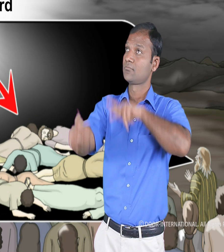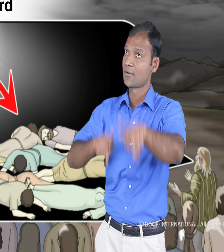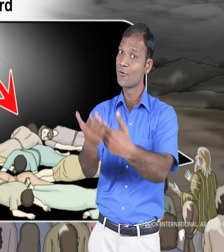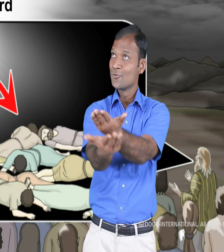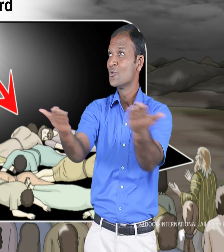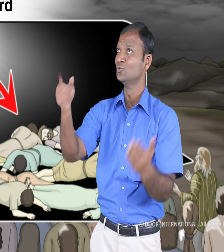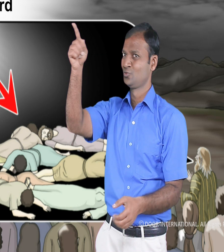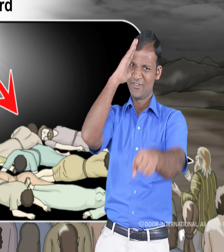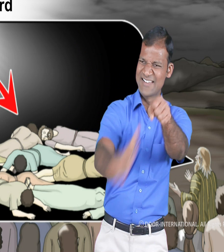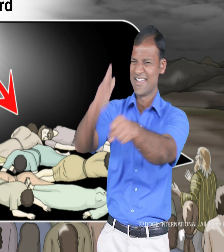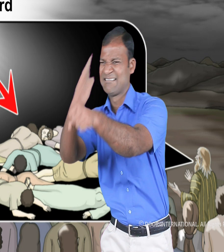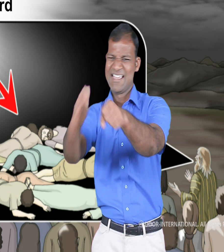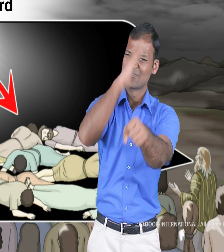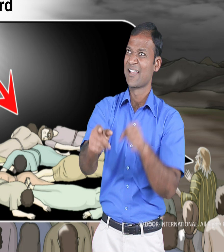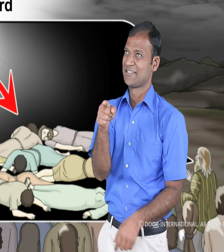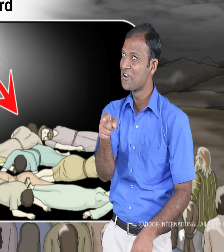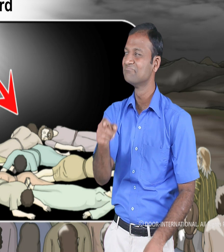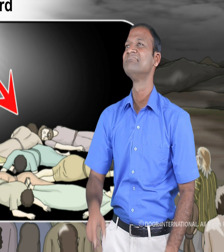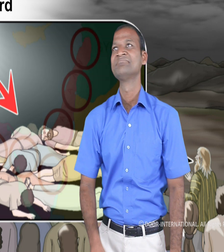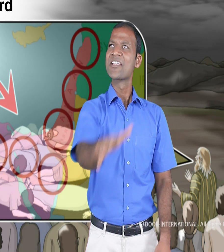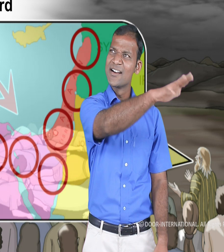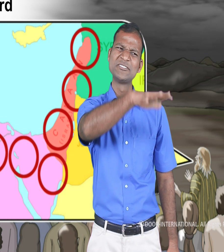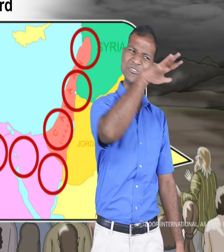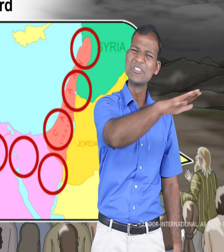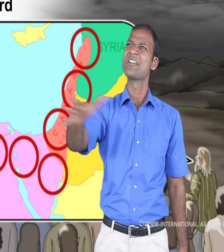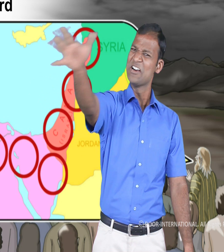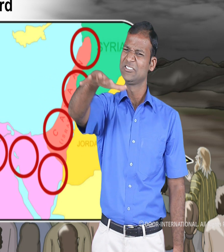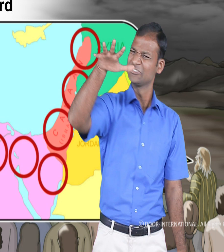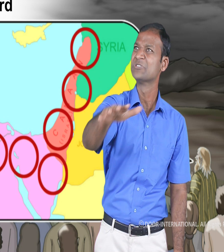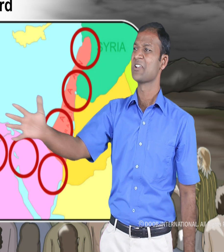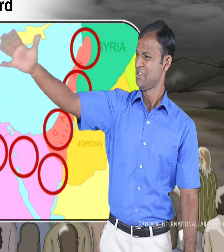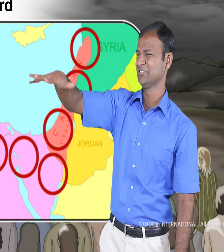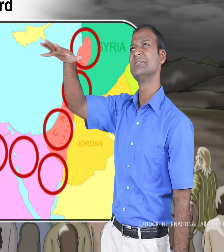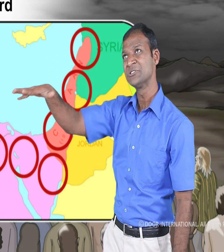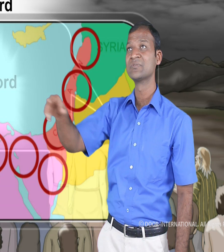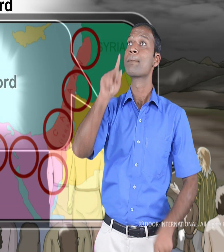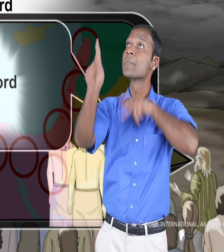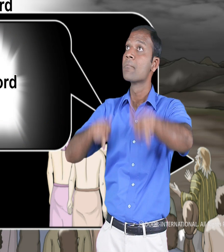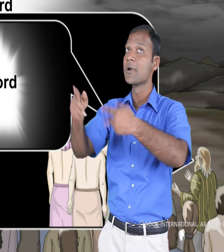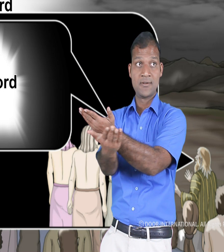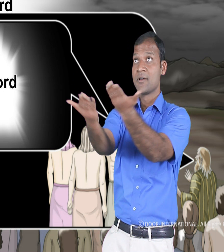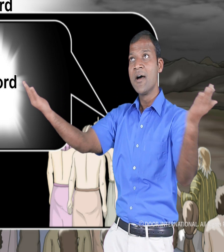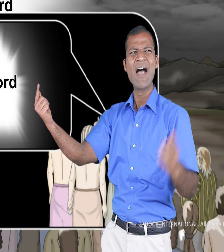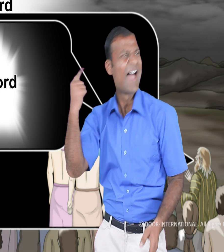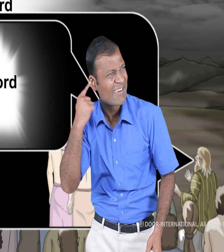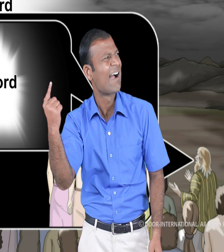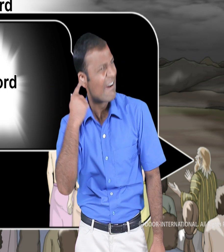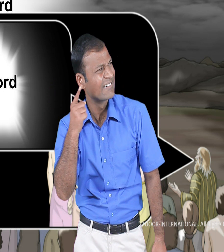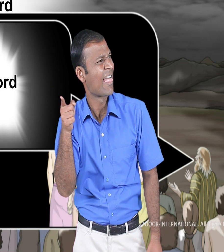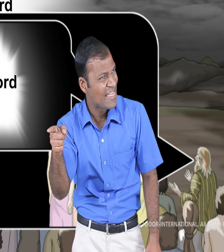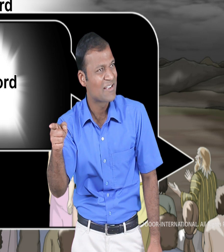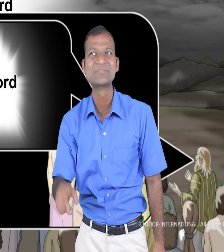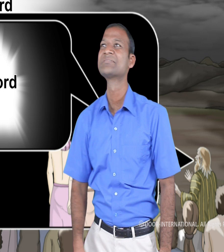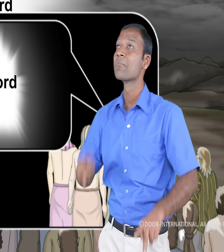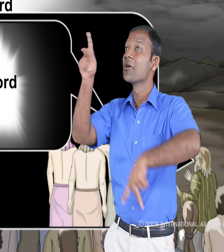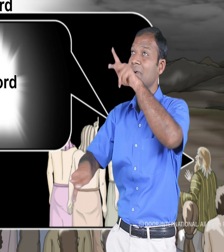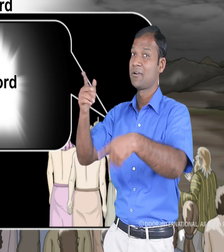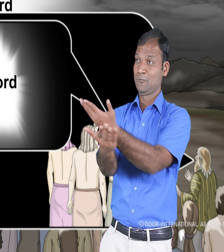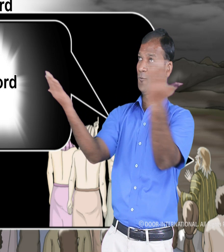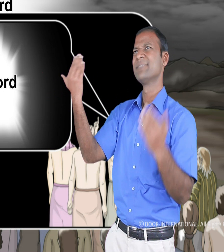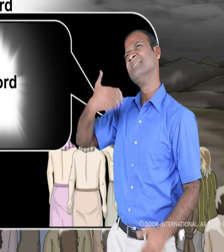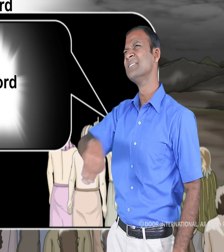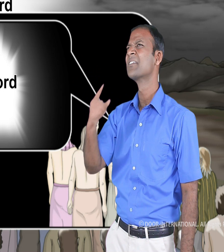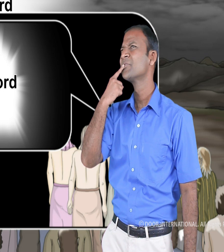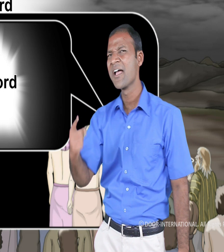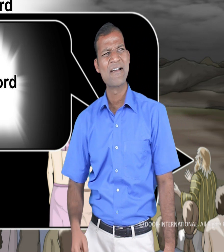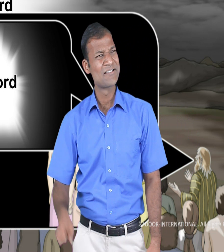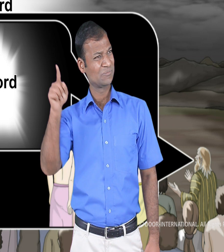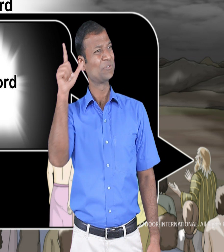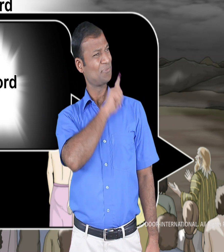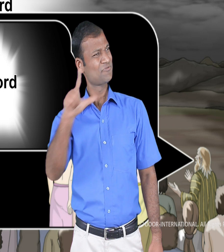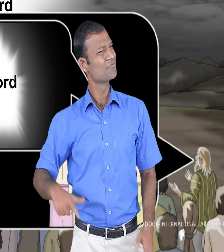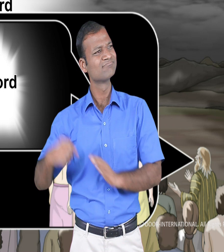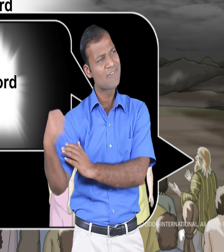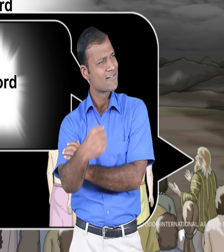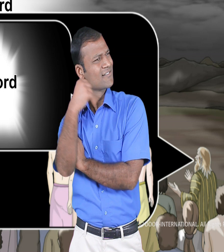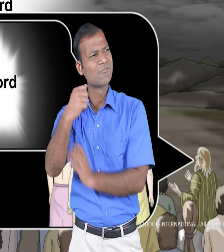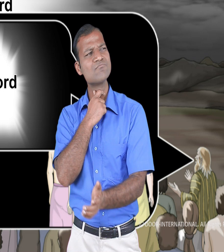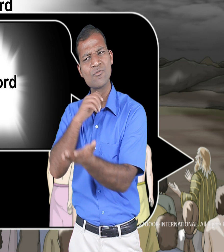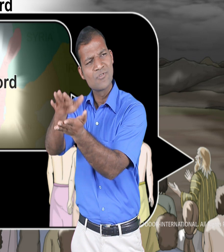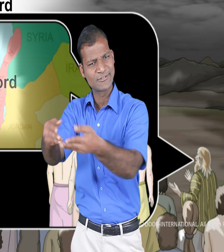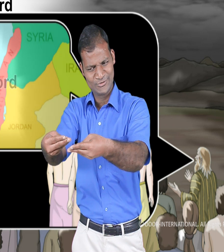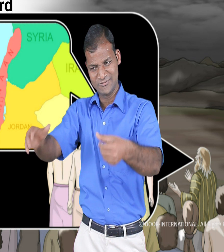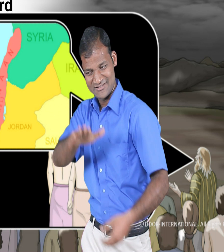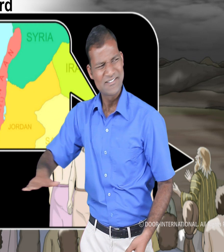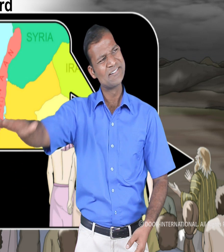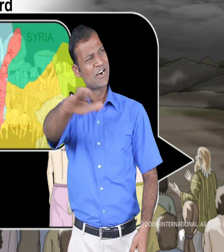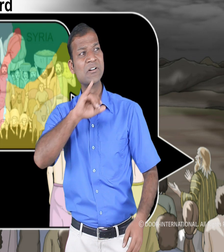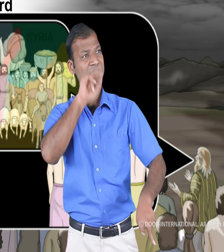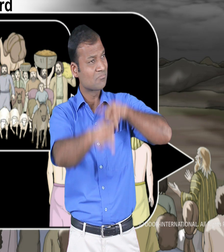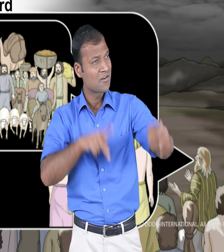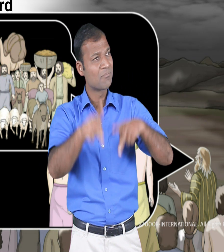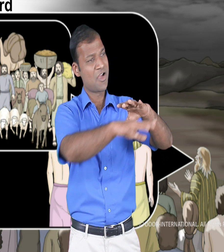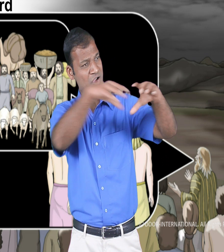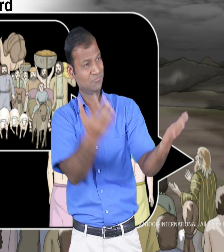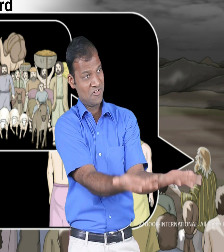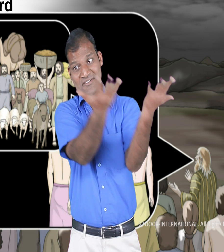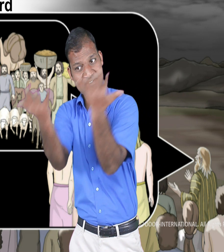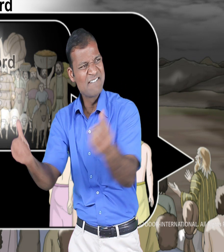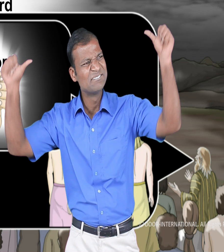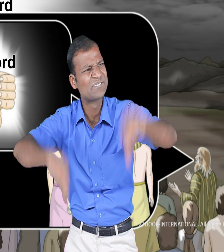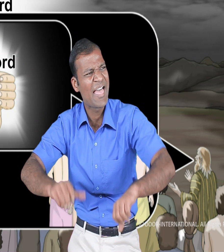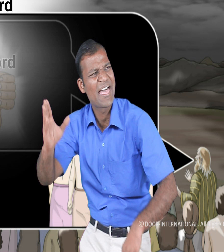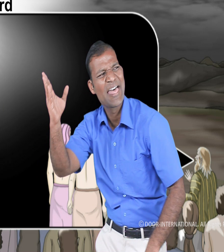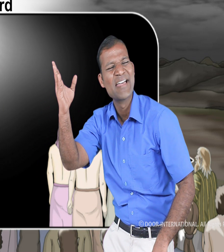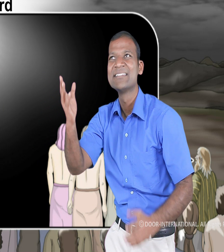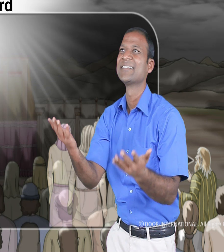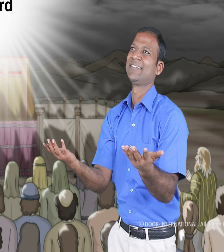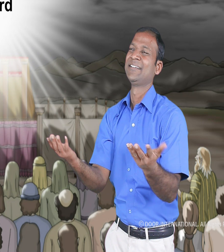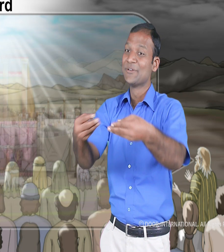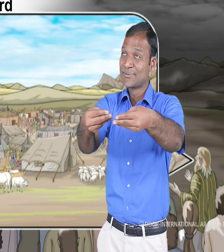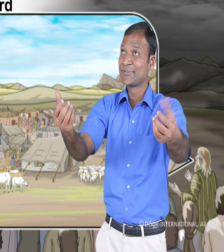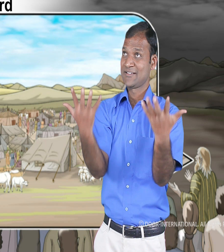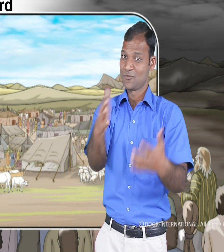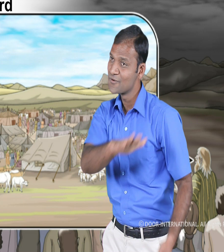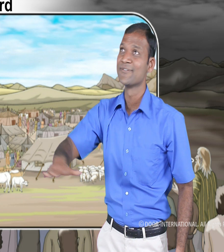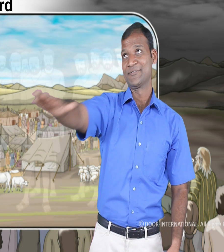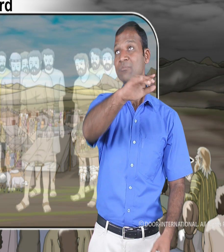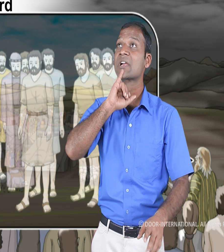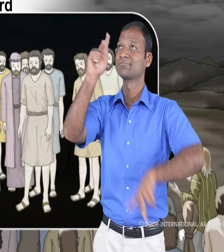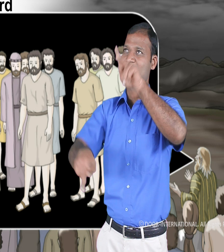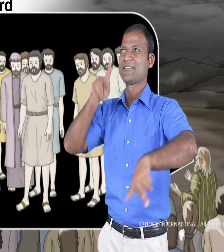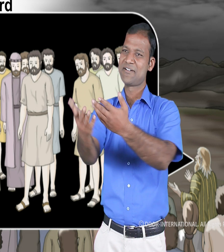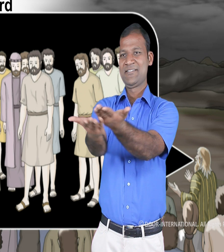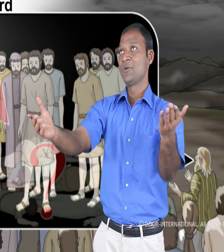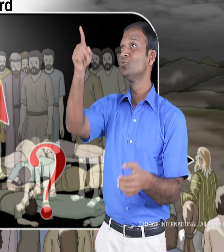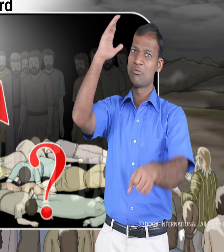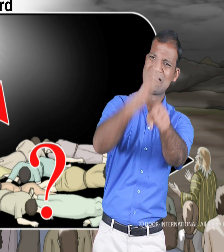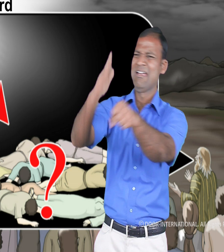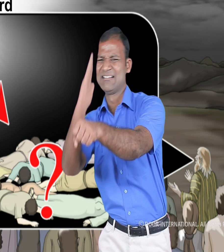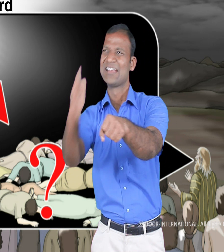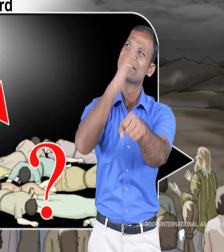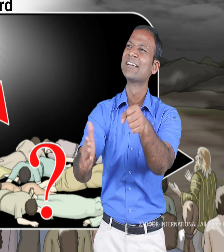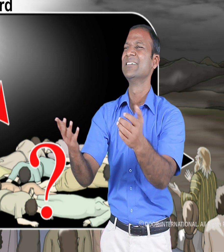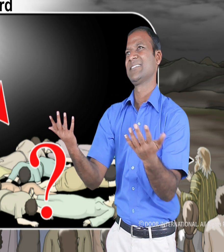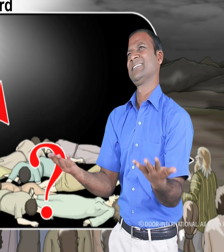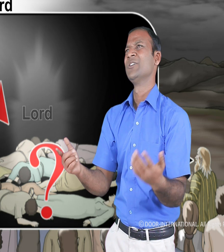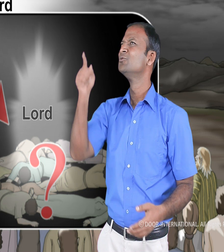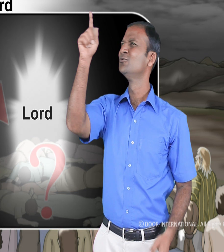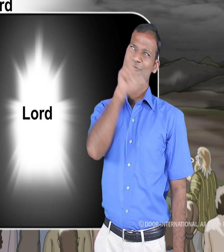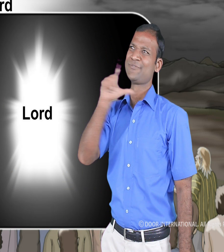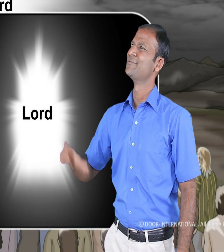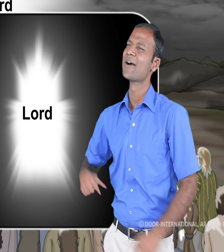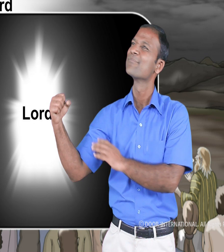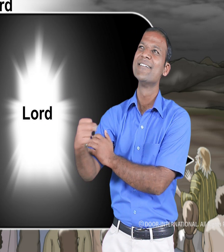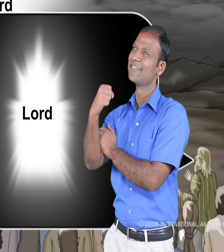If You kill this people as one man, the nations who have heard of Your fame will say, ‘Because the LORD was unable to bring this people into the land He swore to give them, He has slaughtered them in the wilderness.’